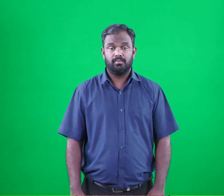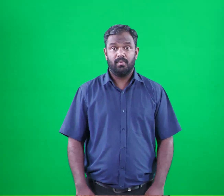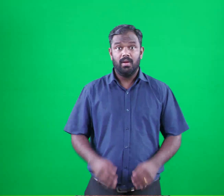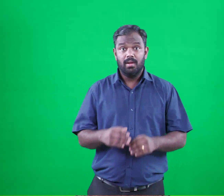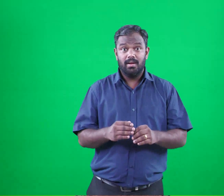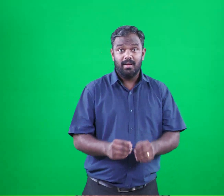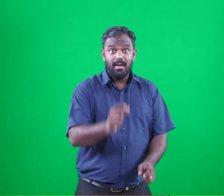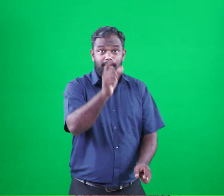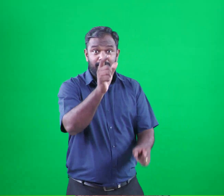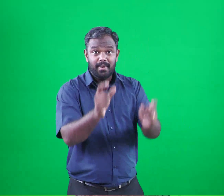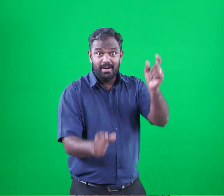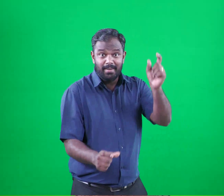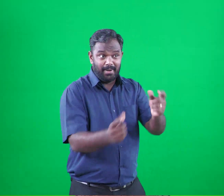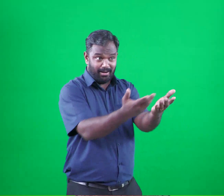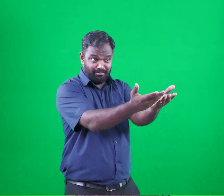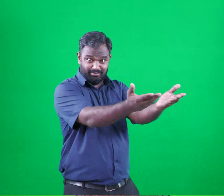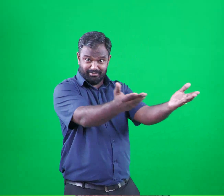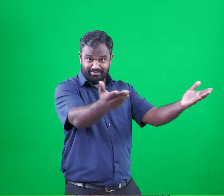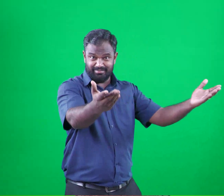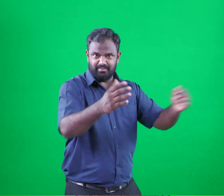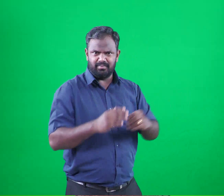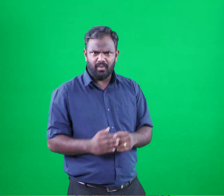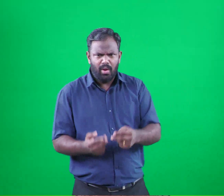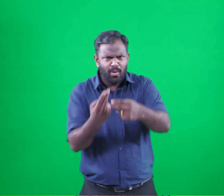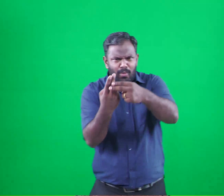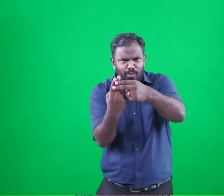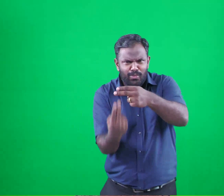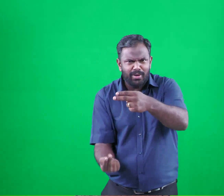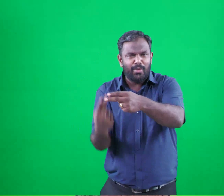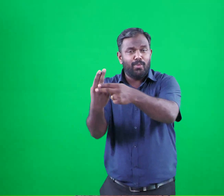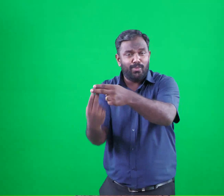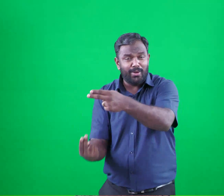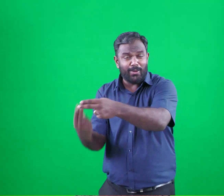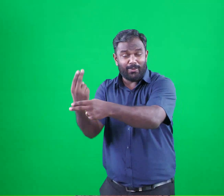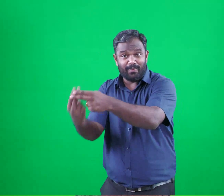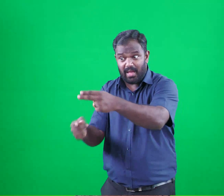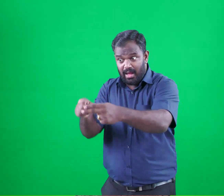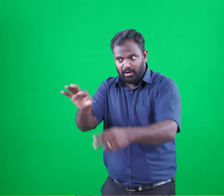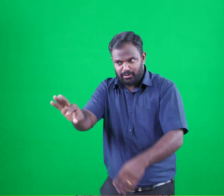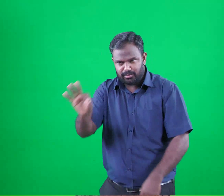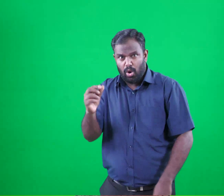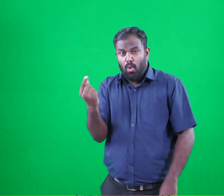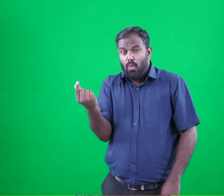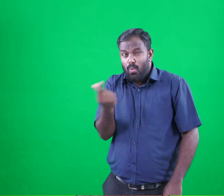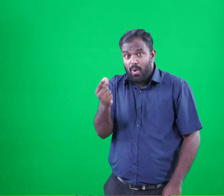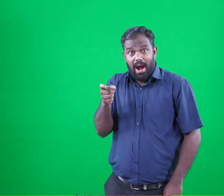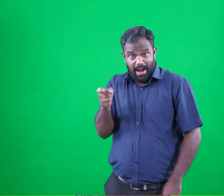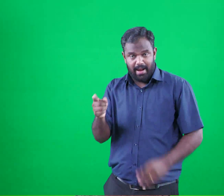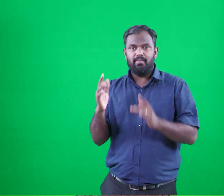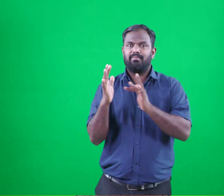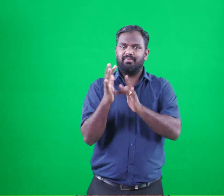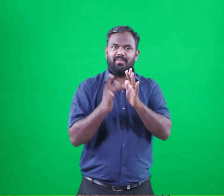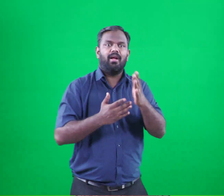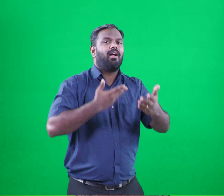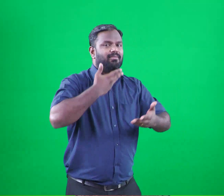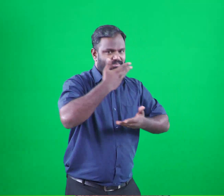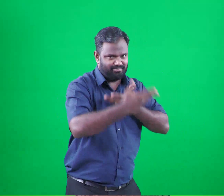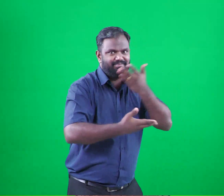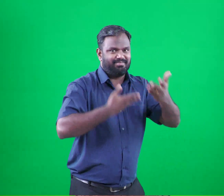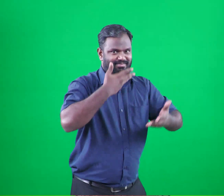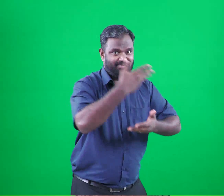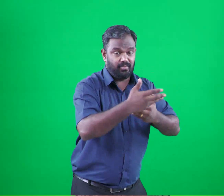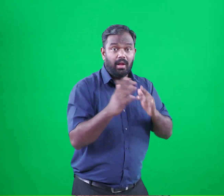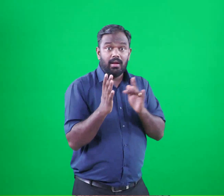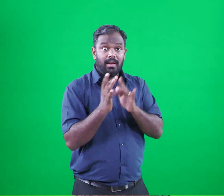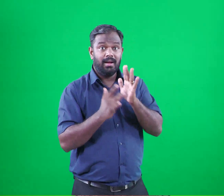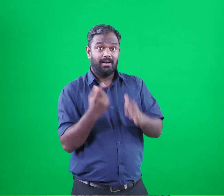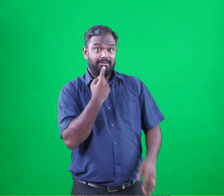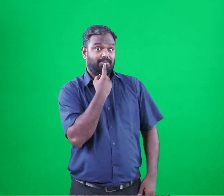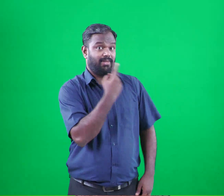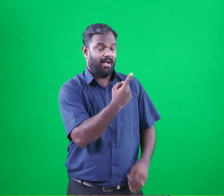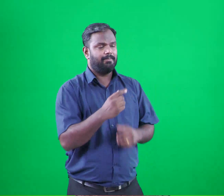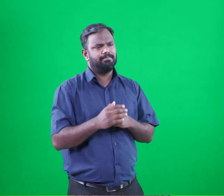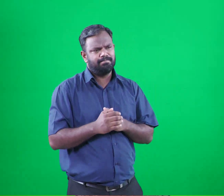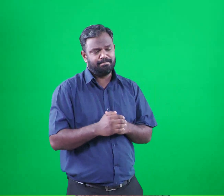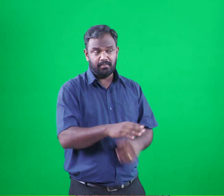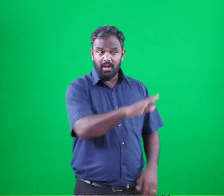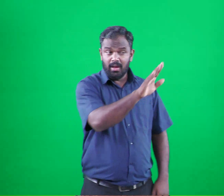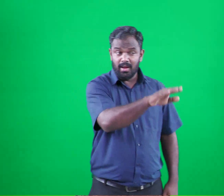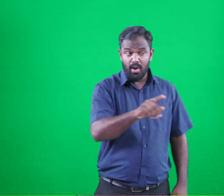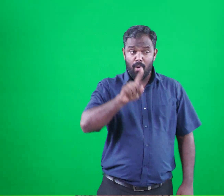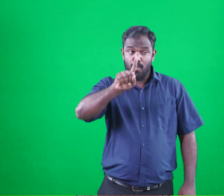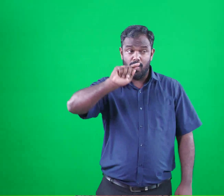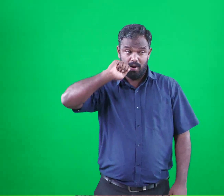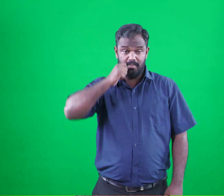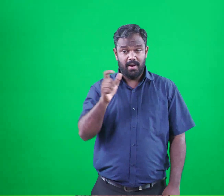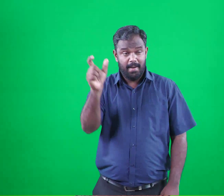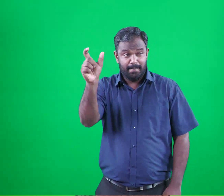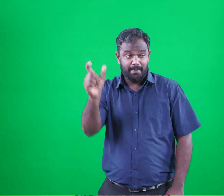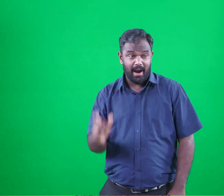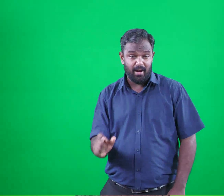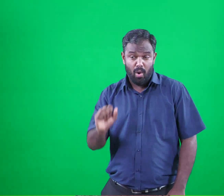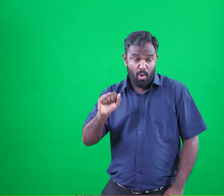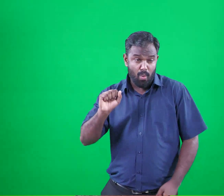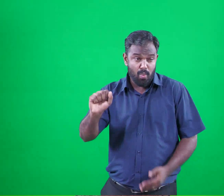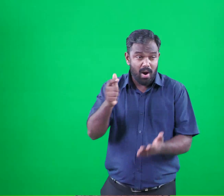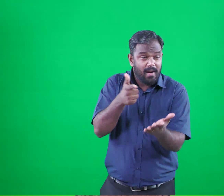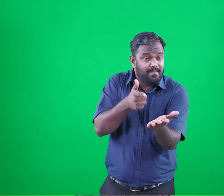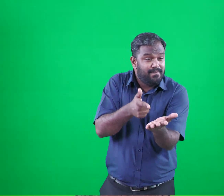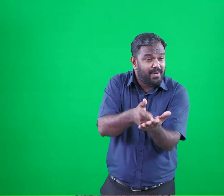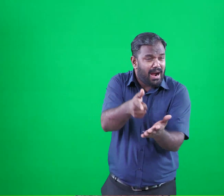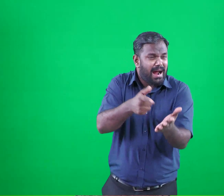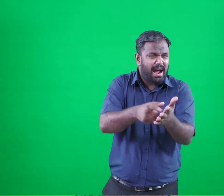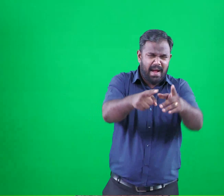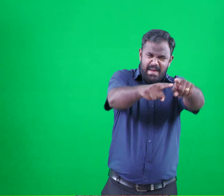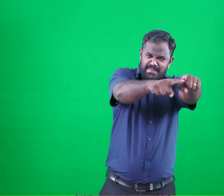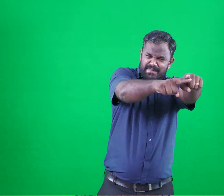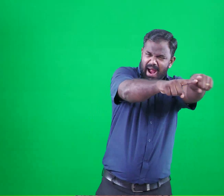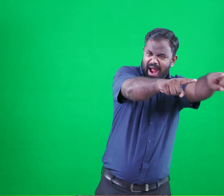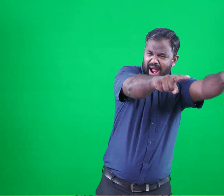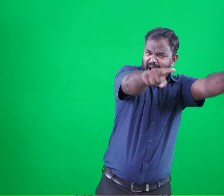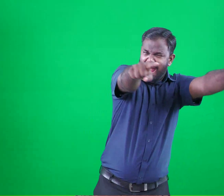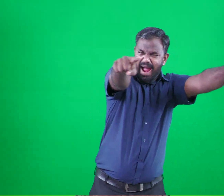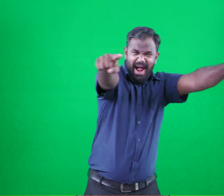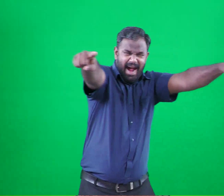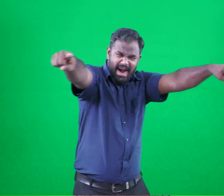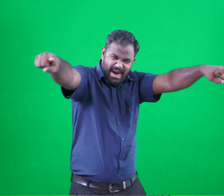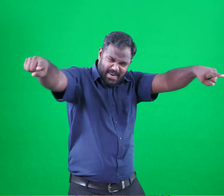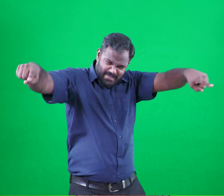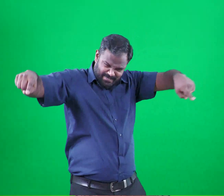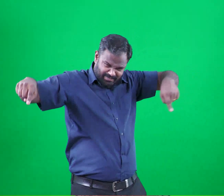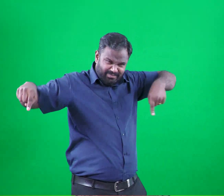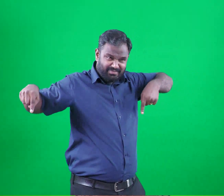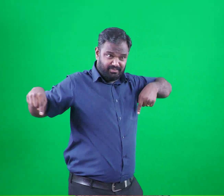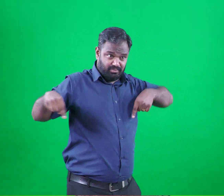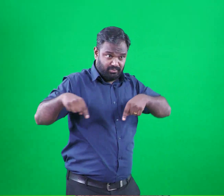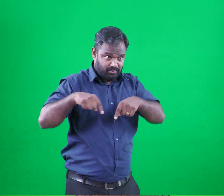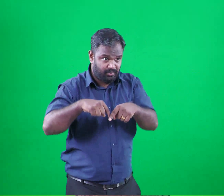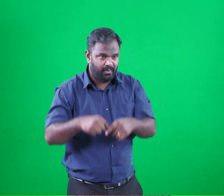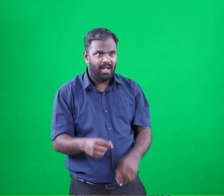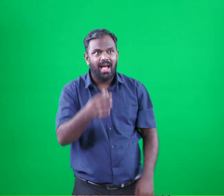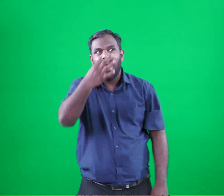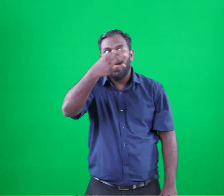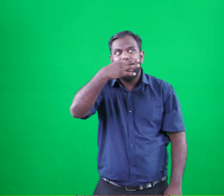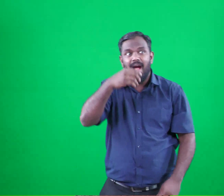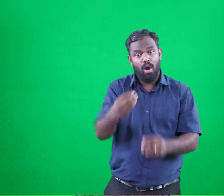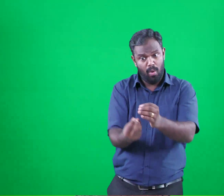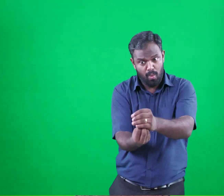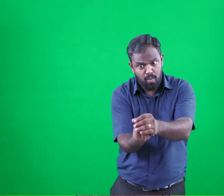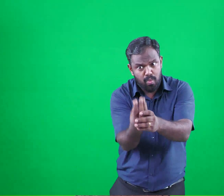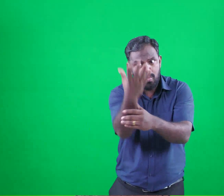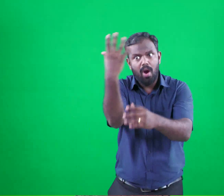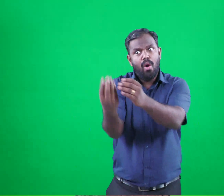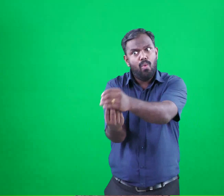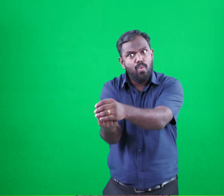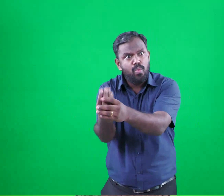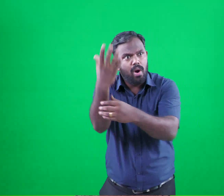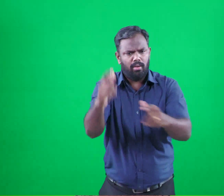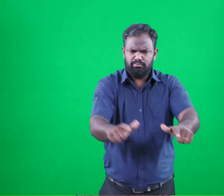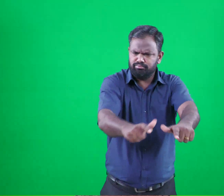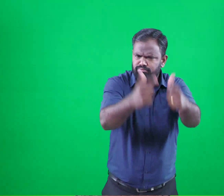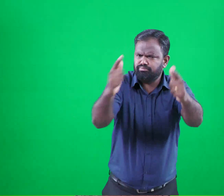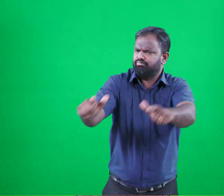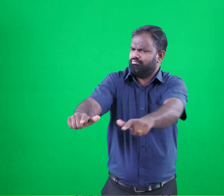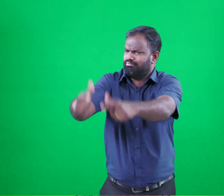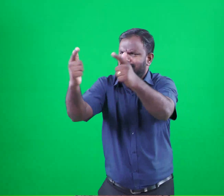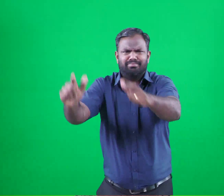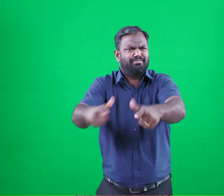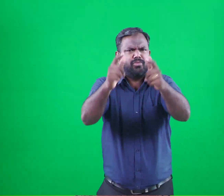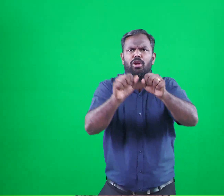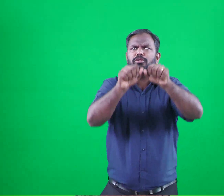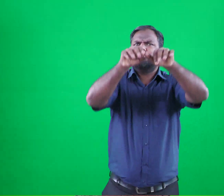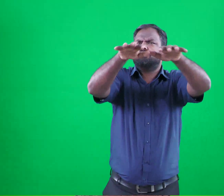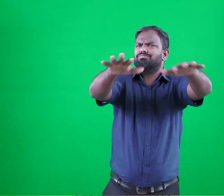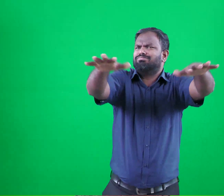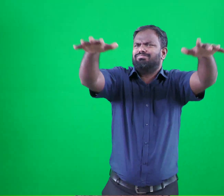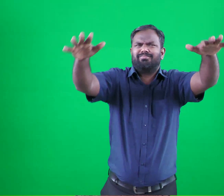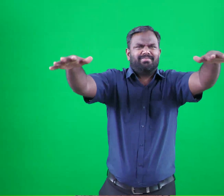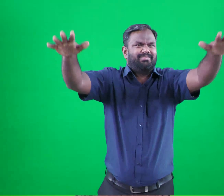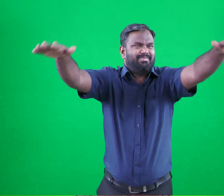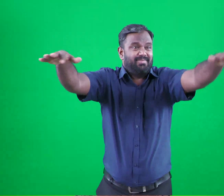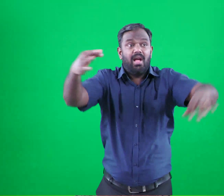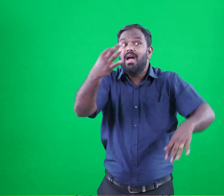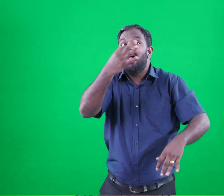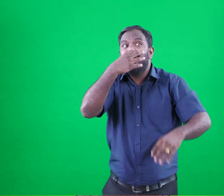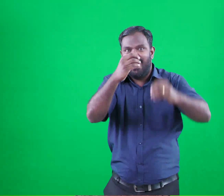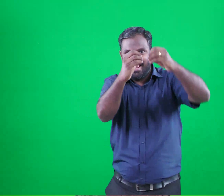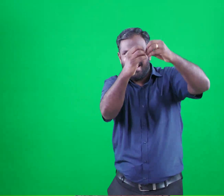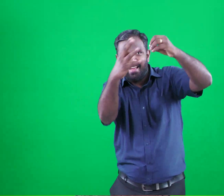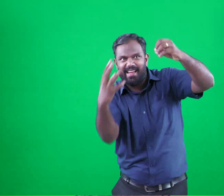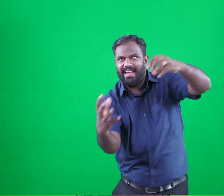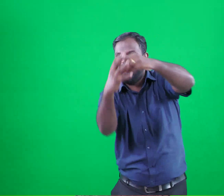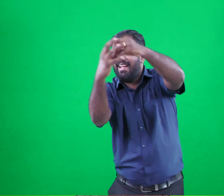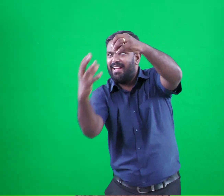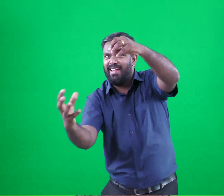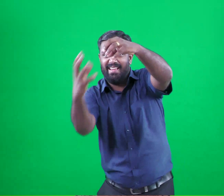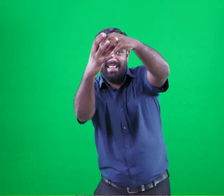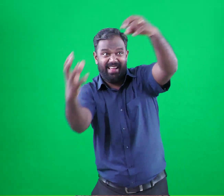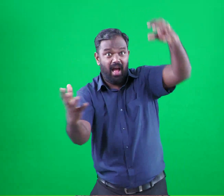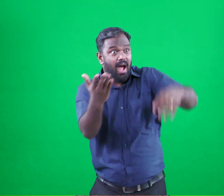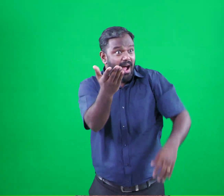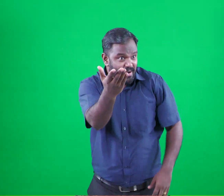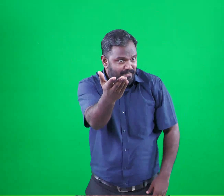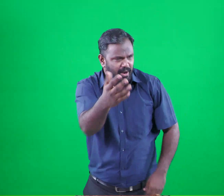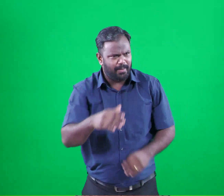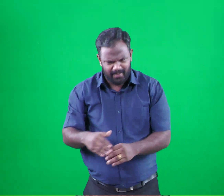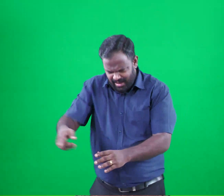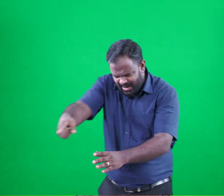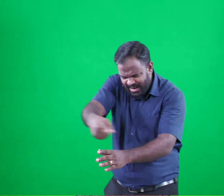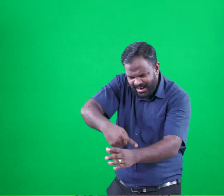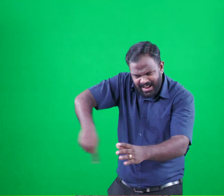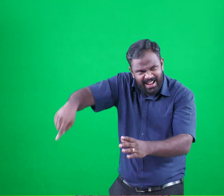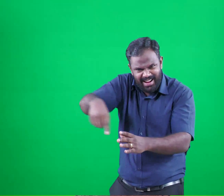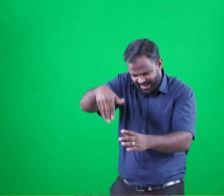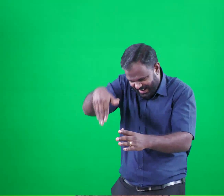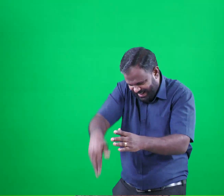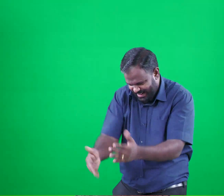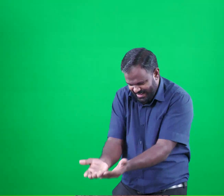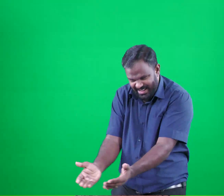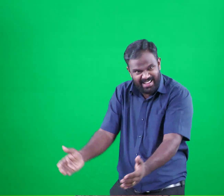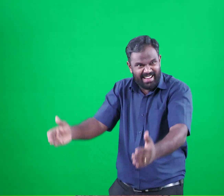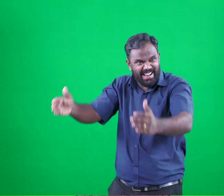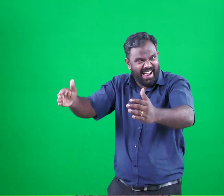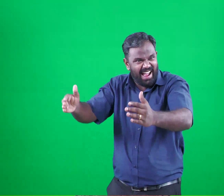Then Jesus began to speak to them in parables: "A man planted a vineyard.